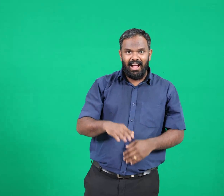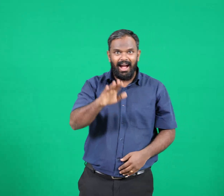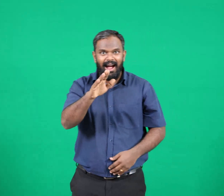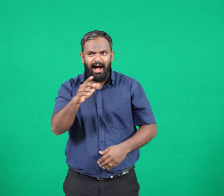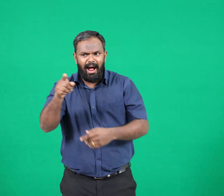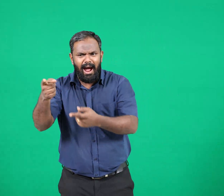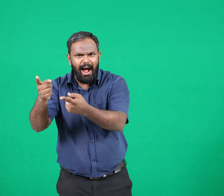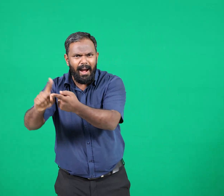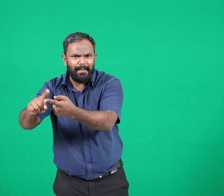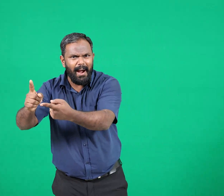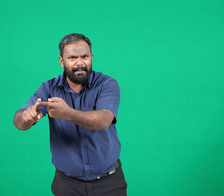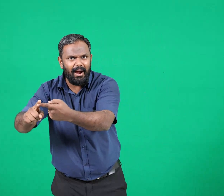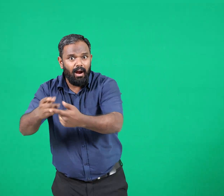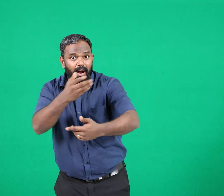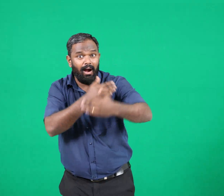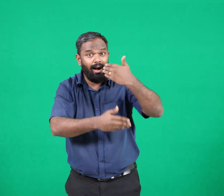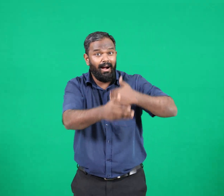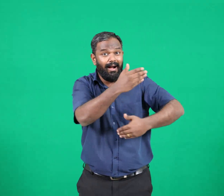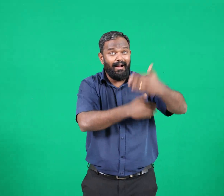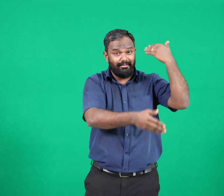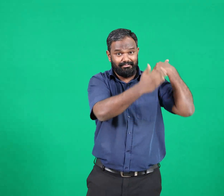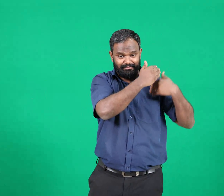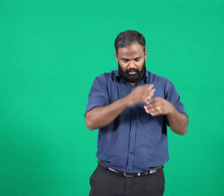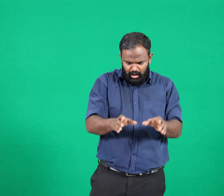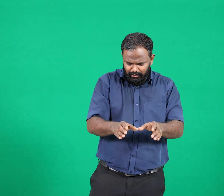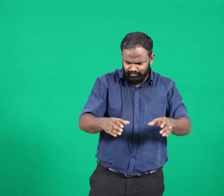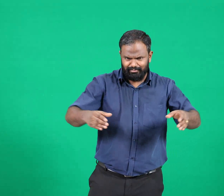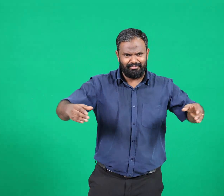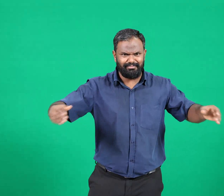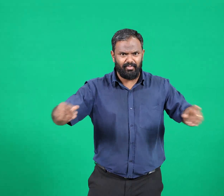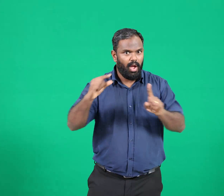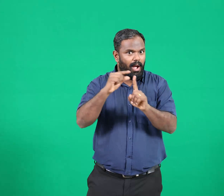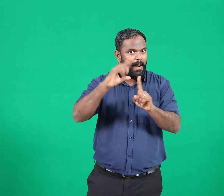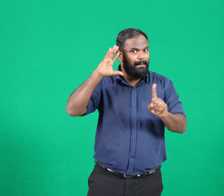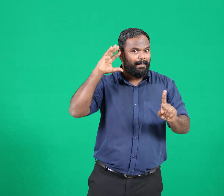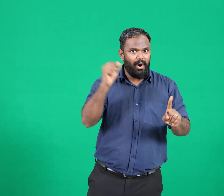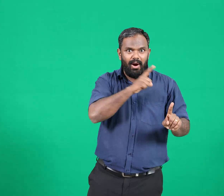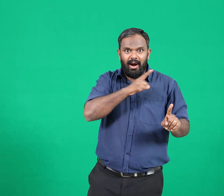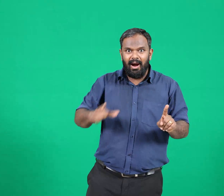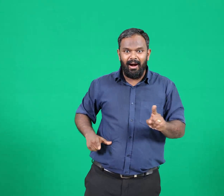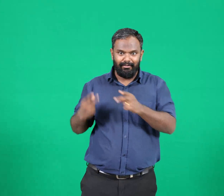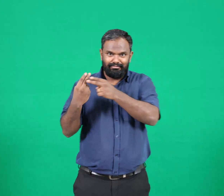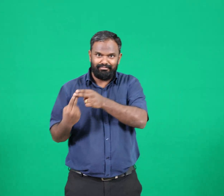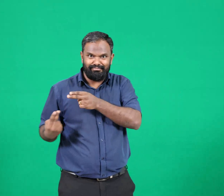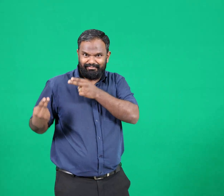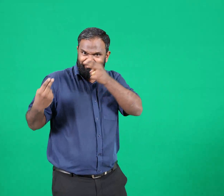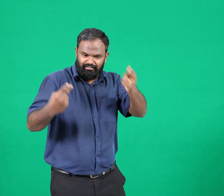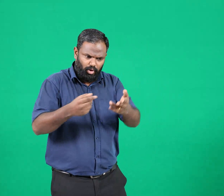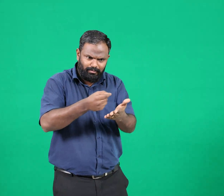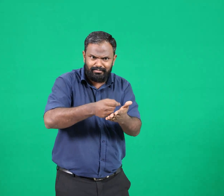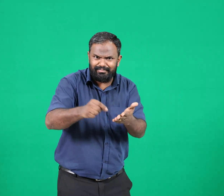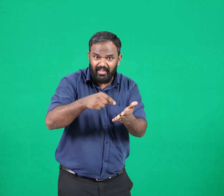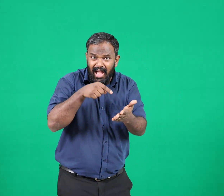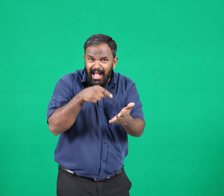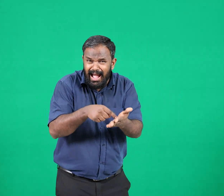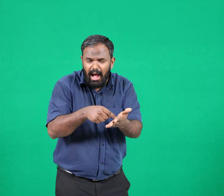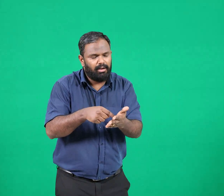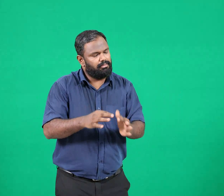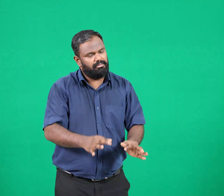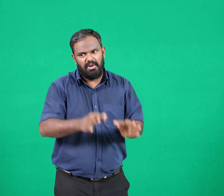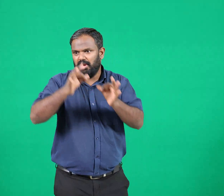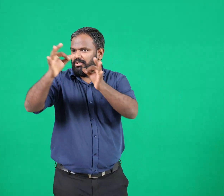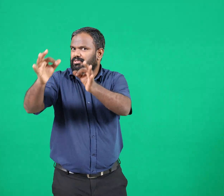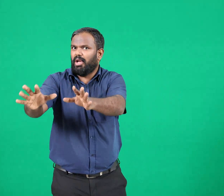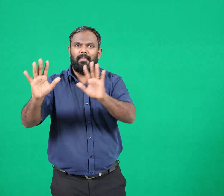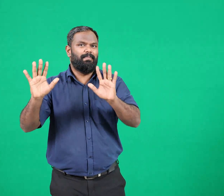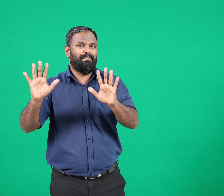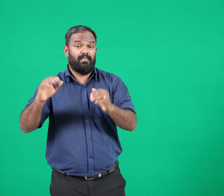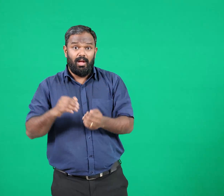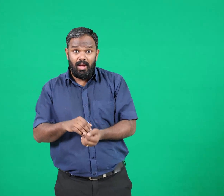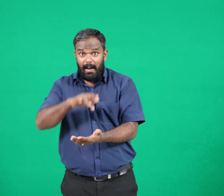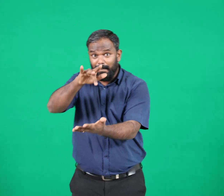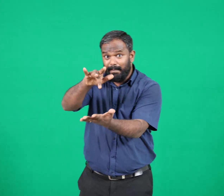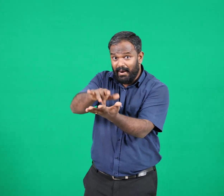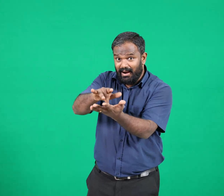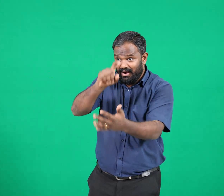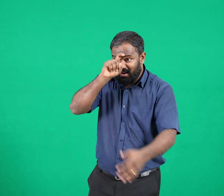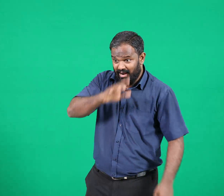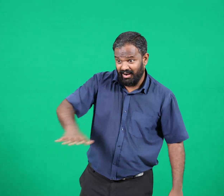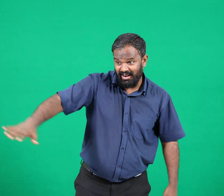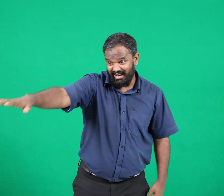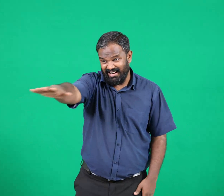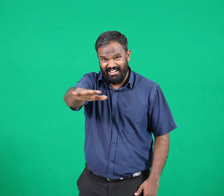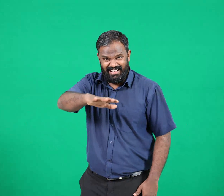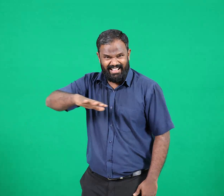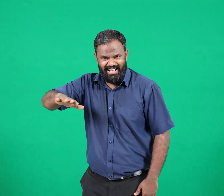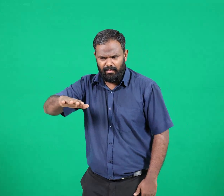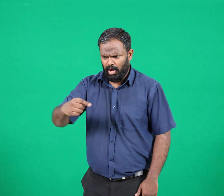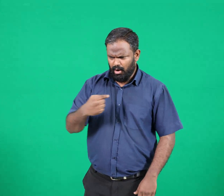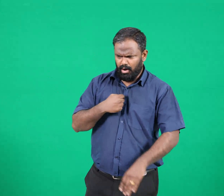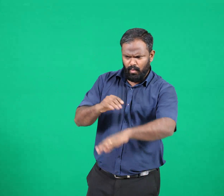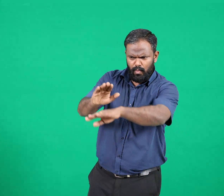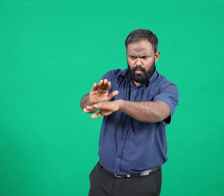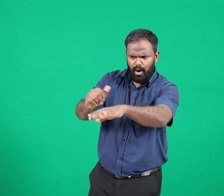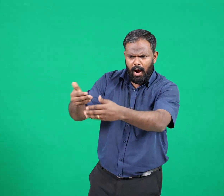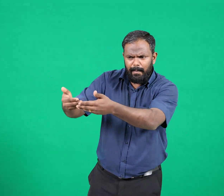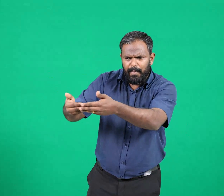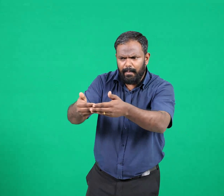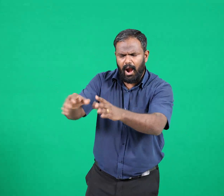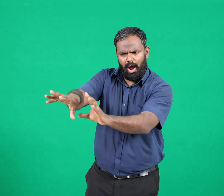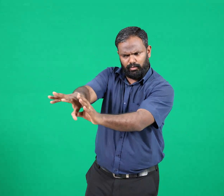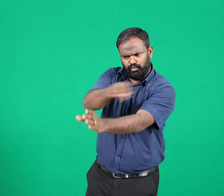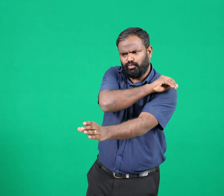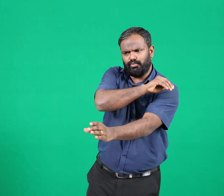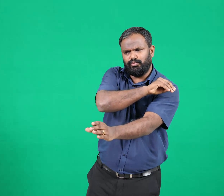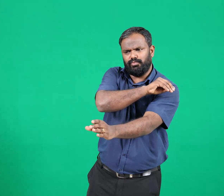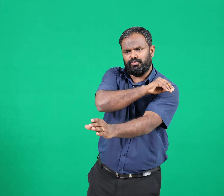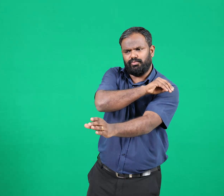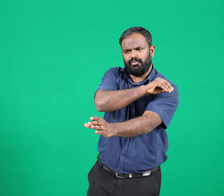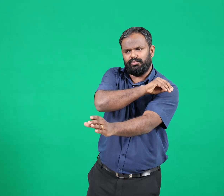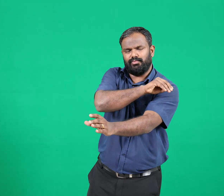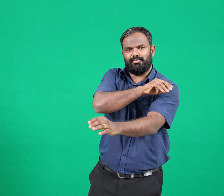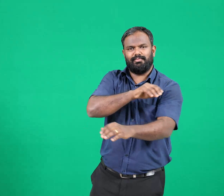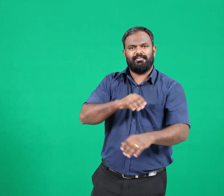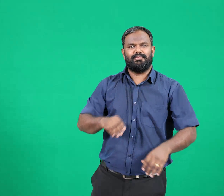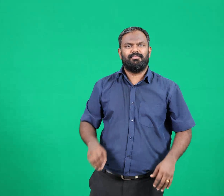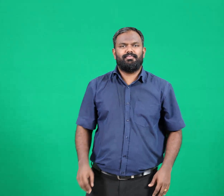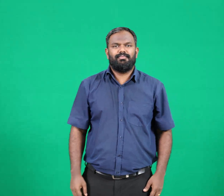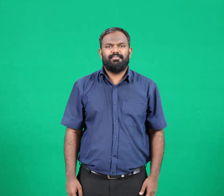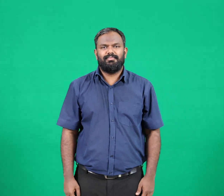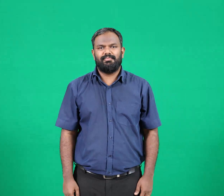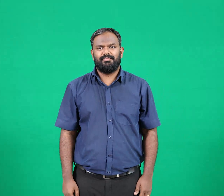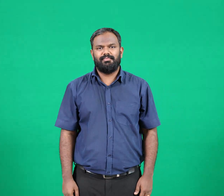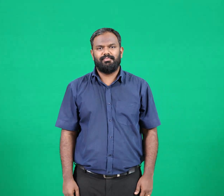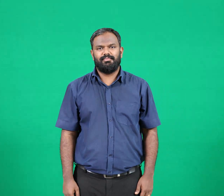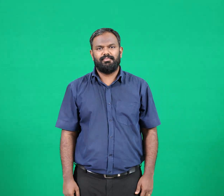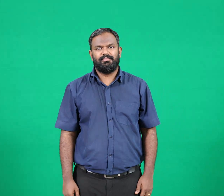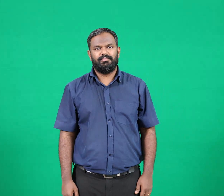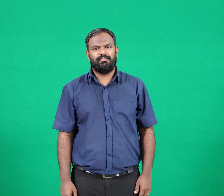This fulfilled what the Lord had spoken through the prophet: "Out of Egypt I called My Son."